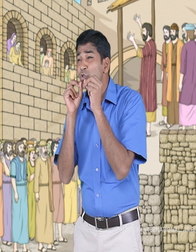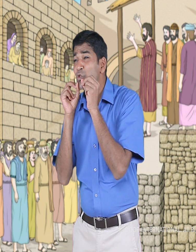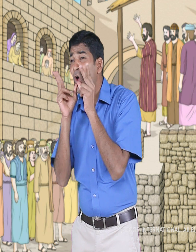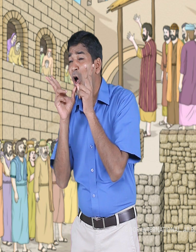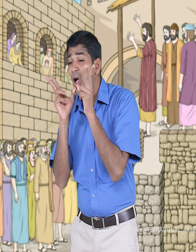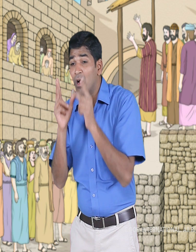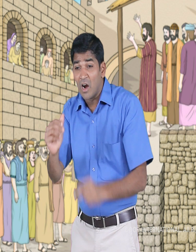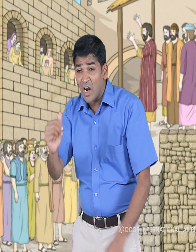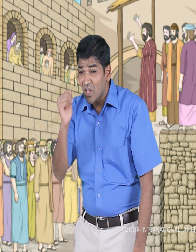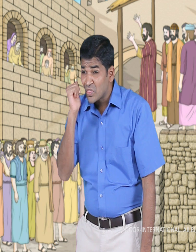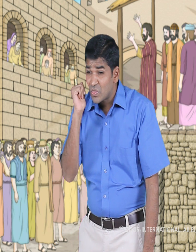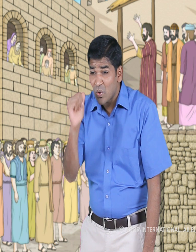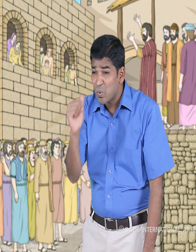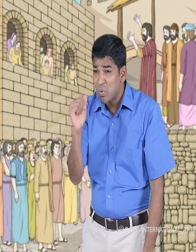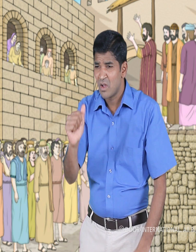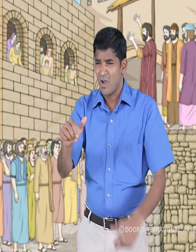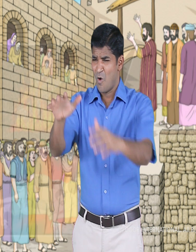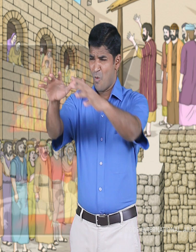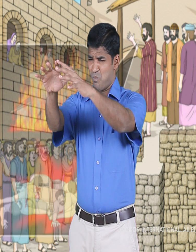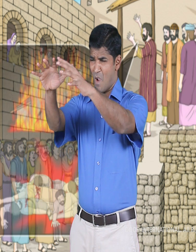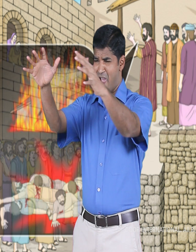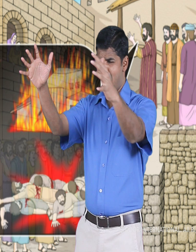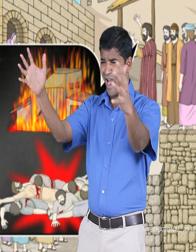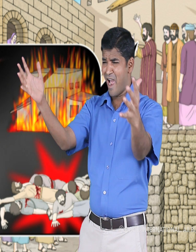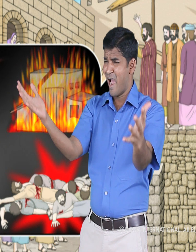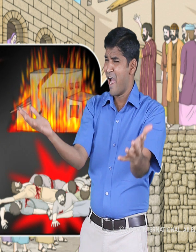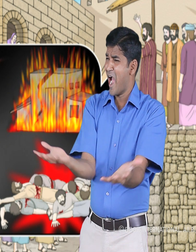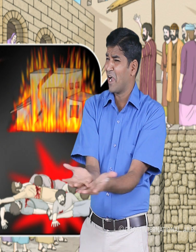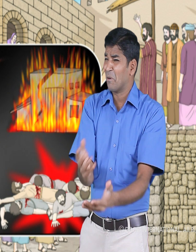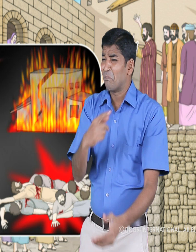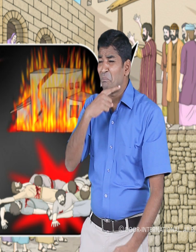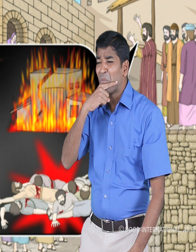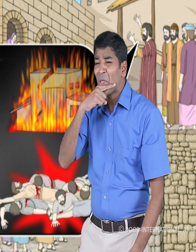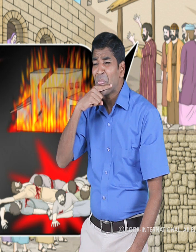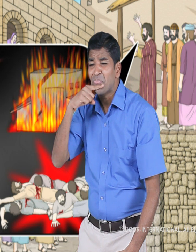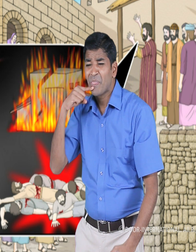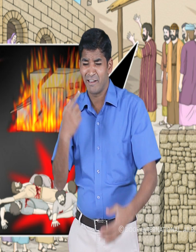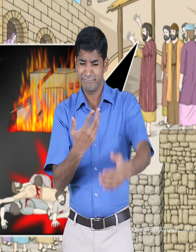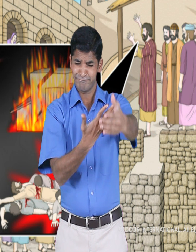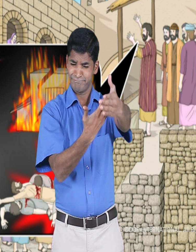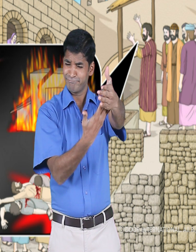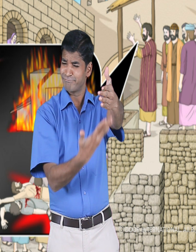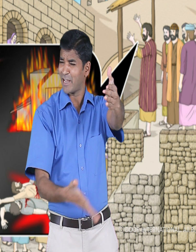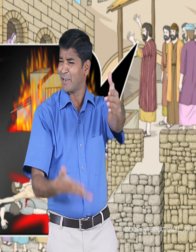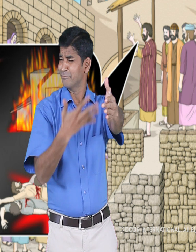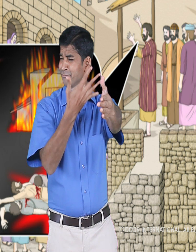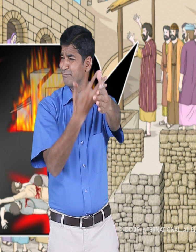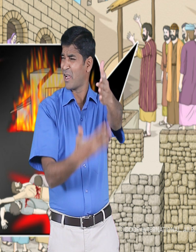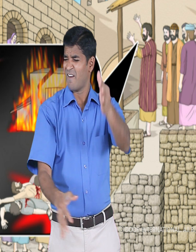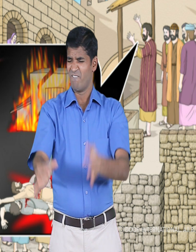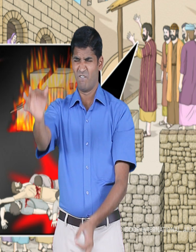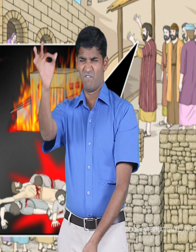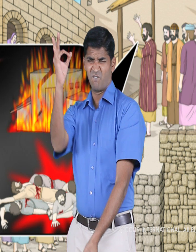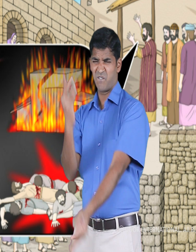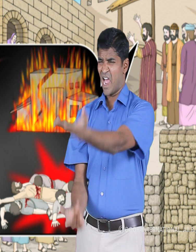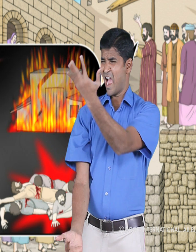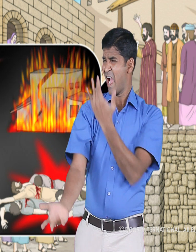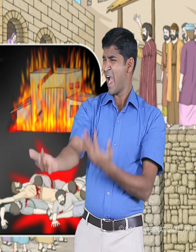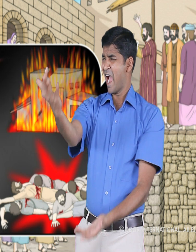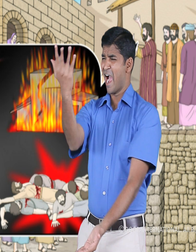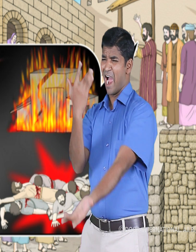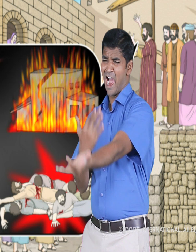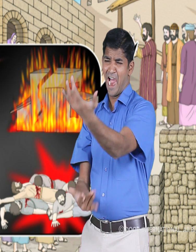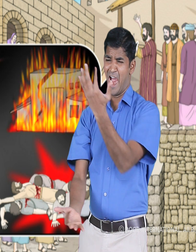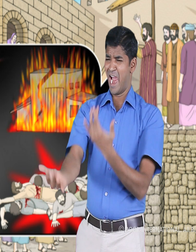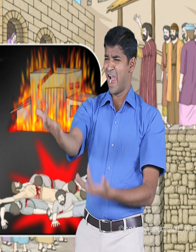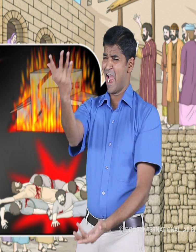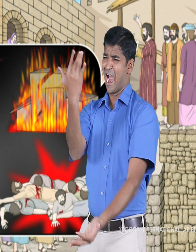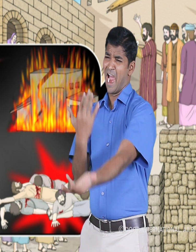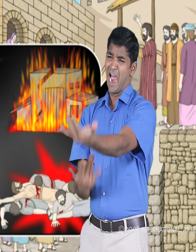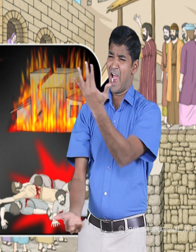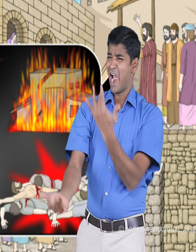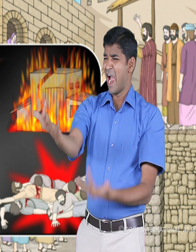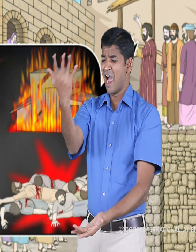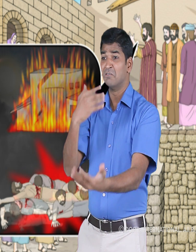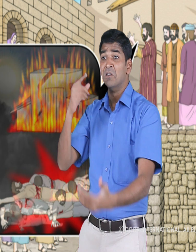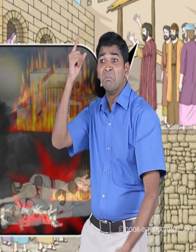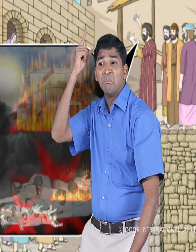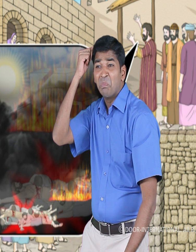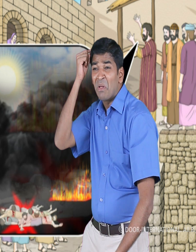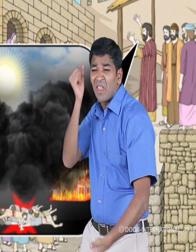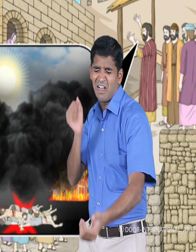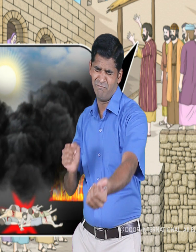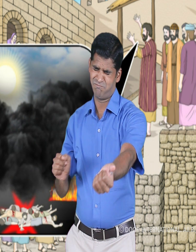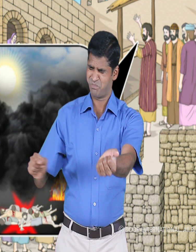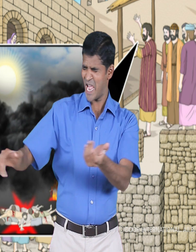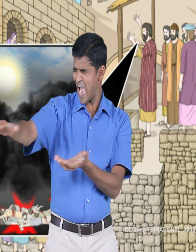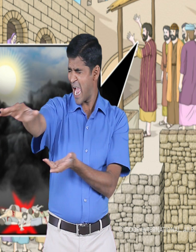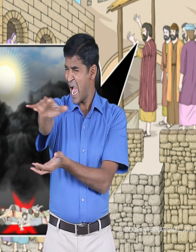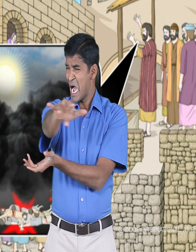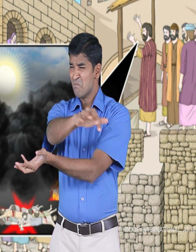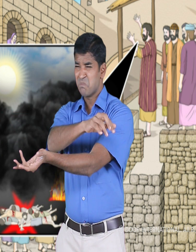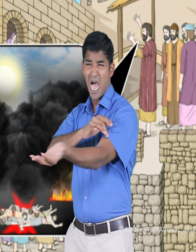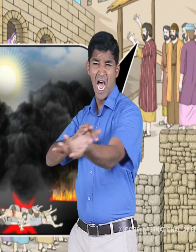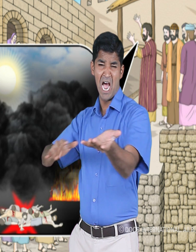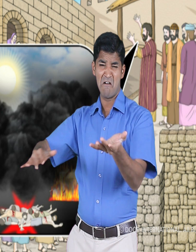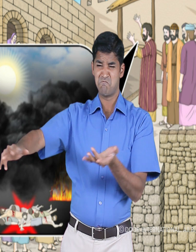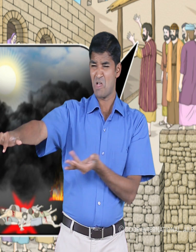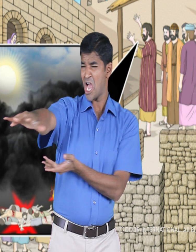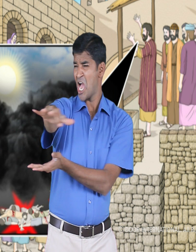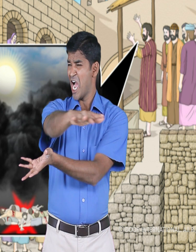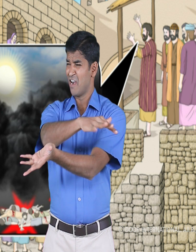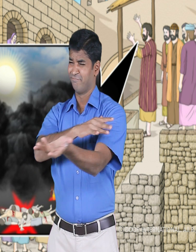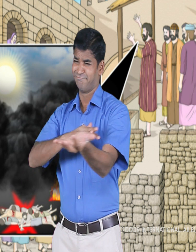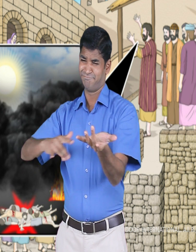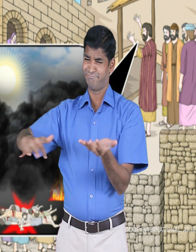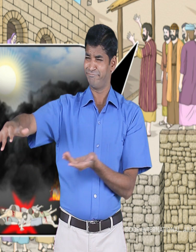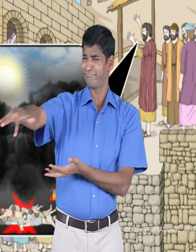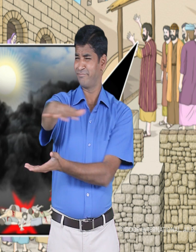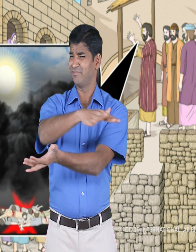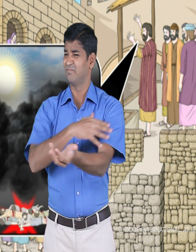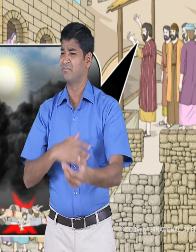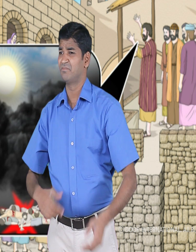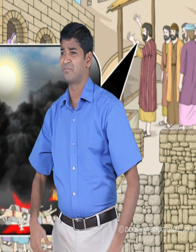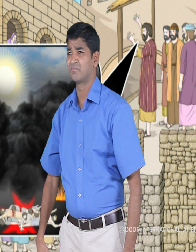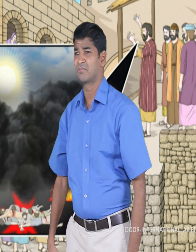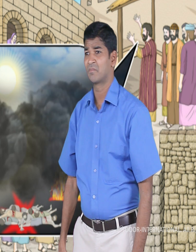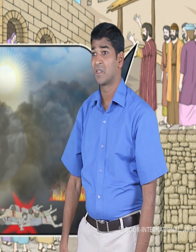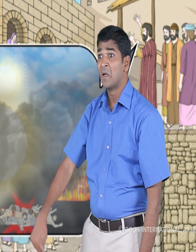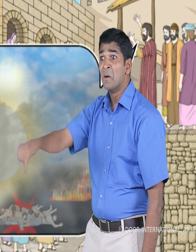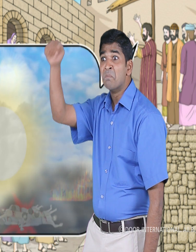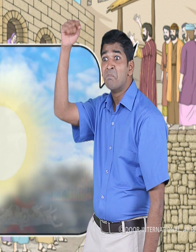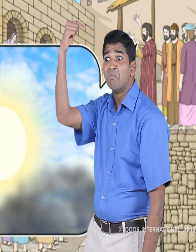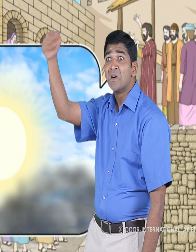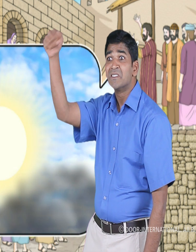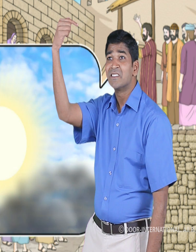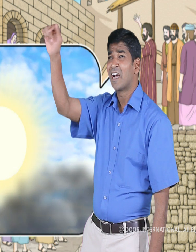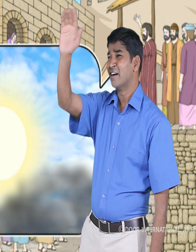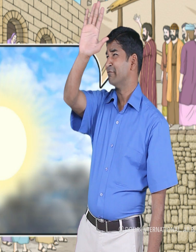I will show wonders in the heavens above and signs on the earth below, blood and fire and billows of smoke.